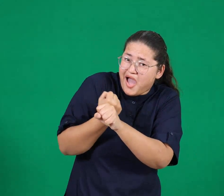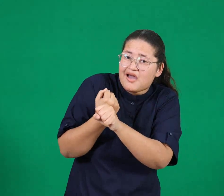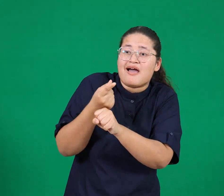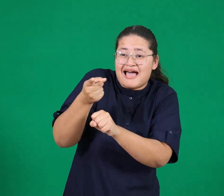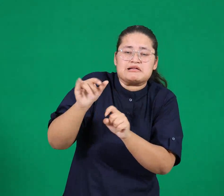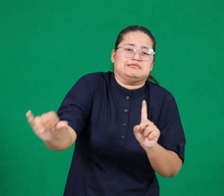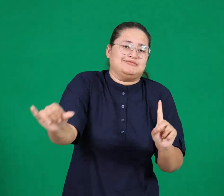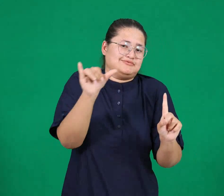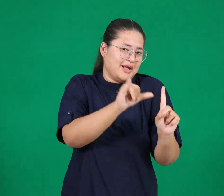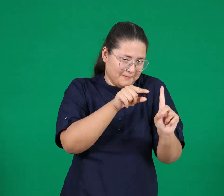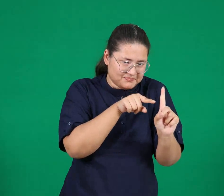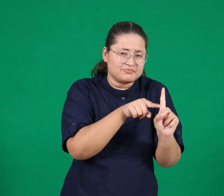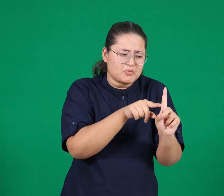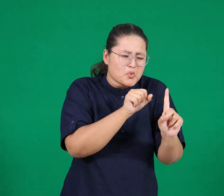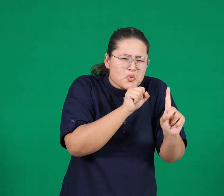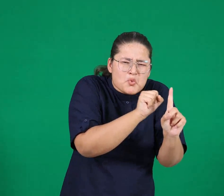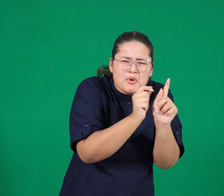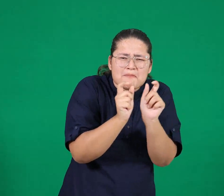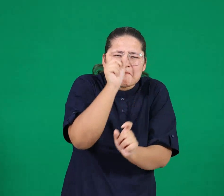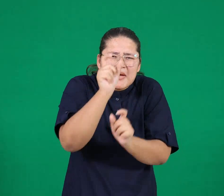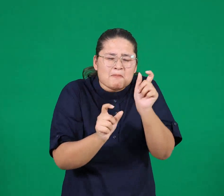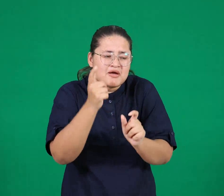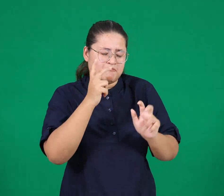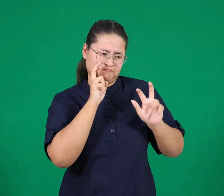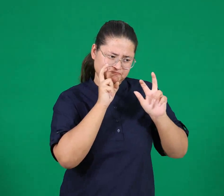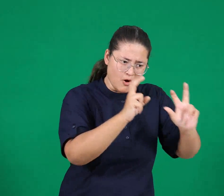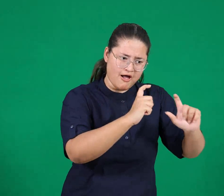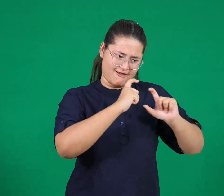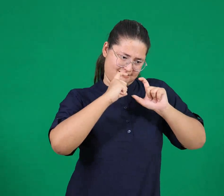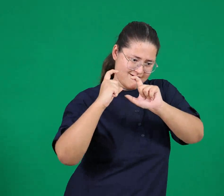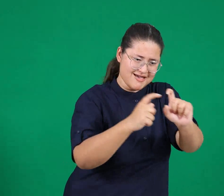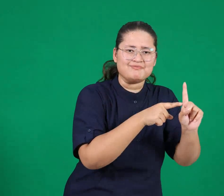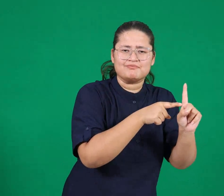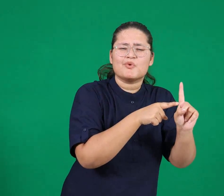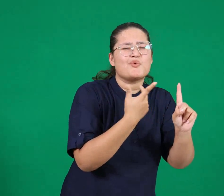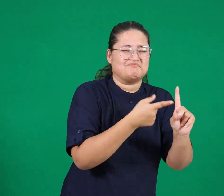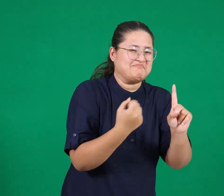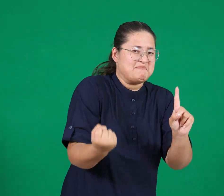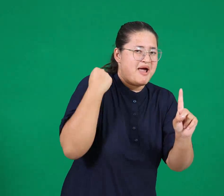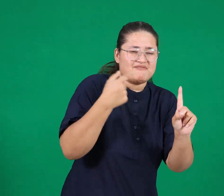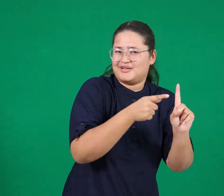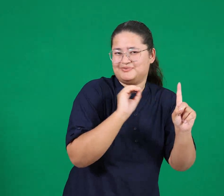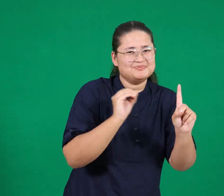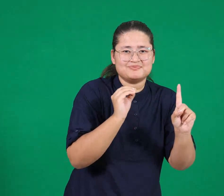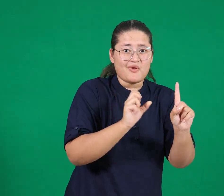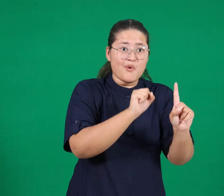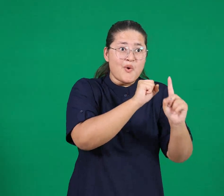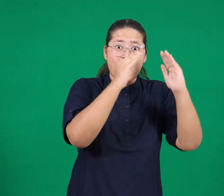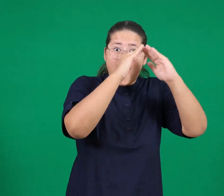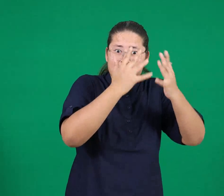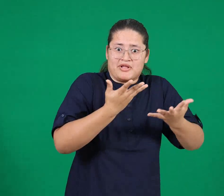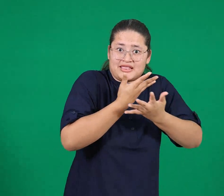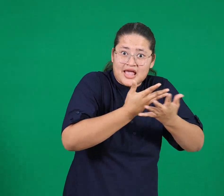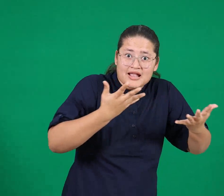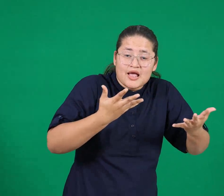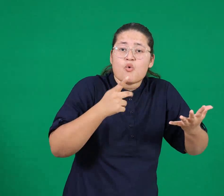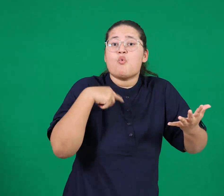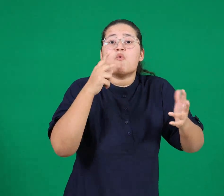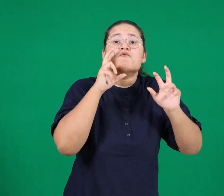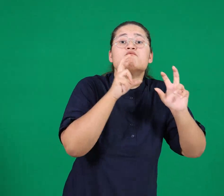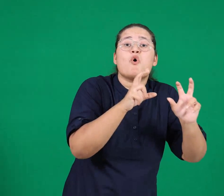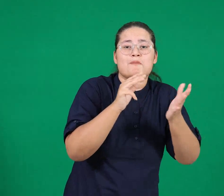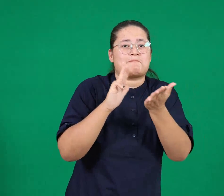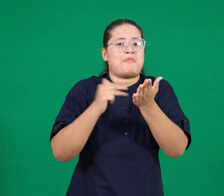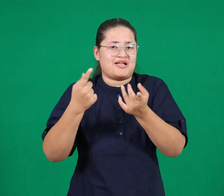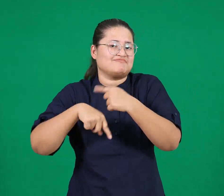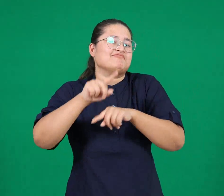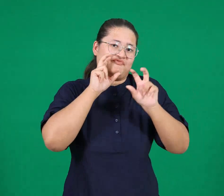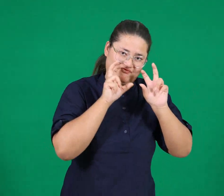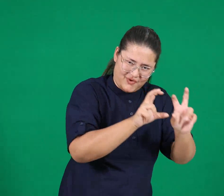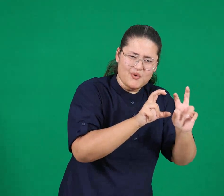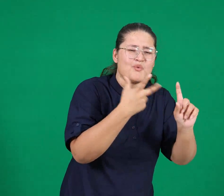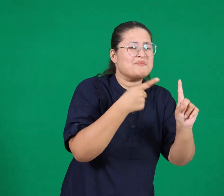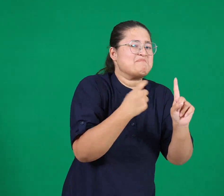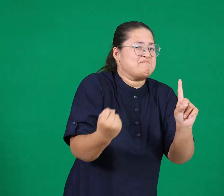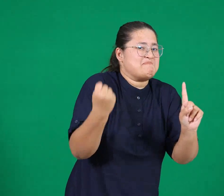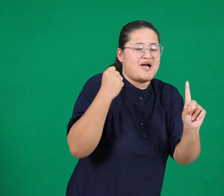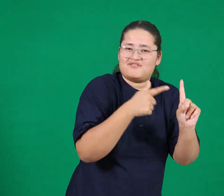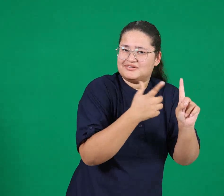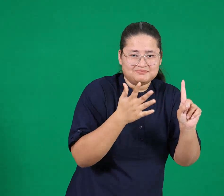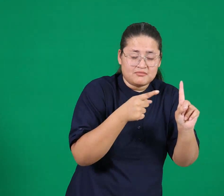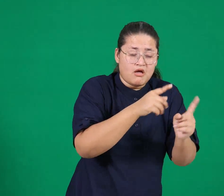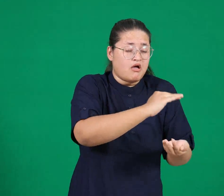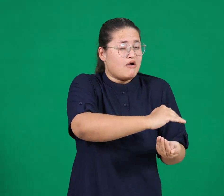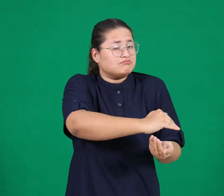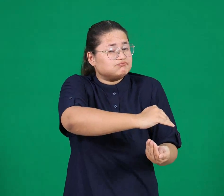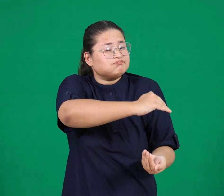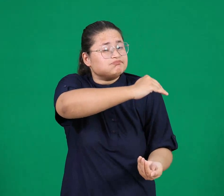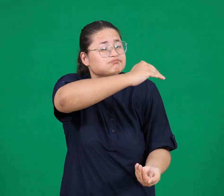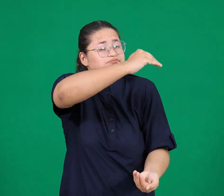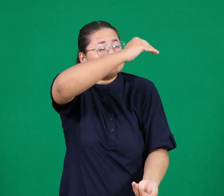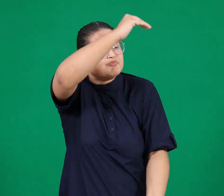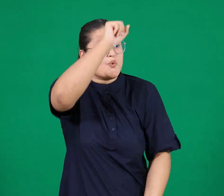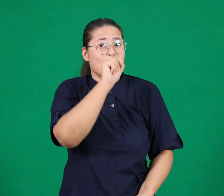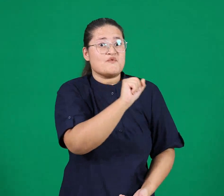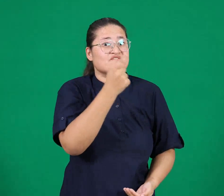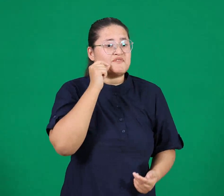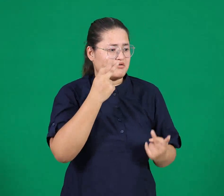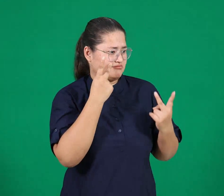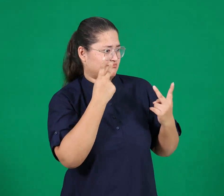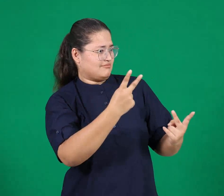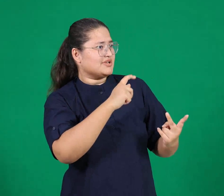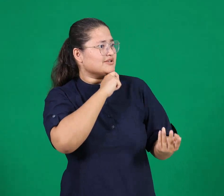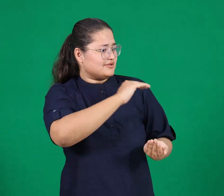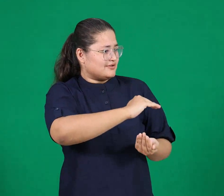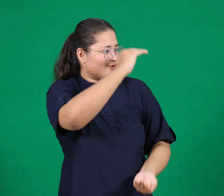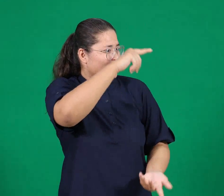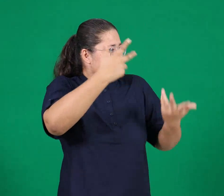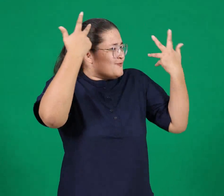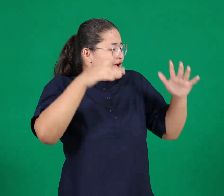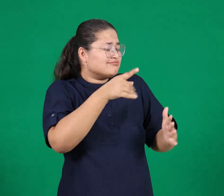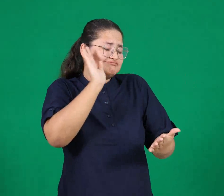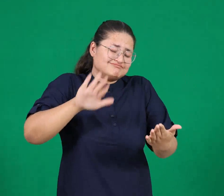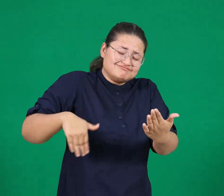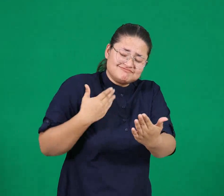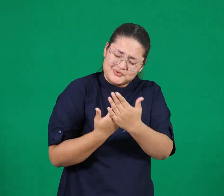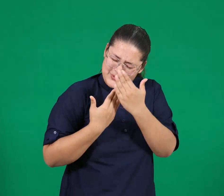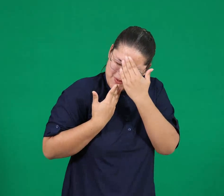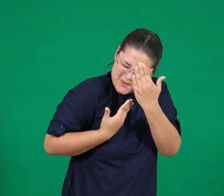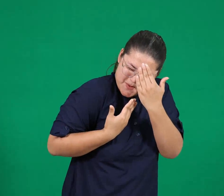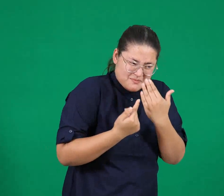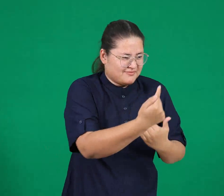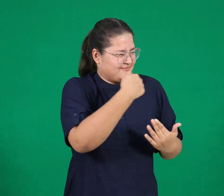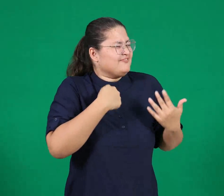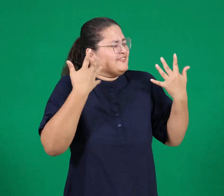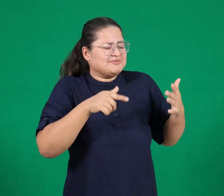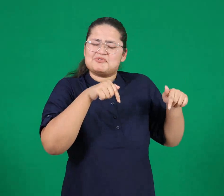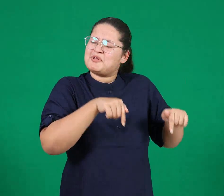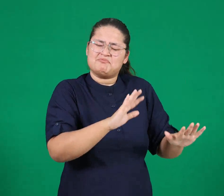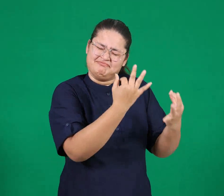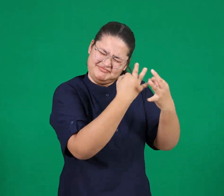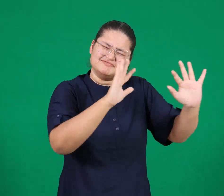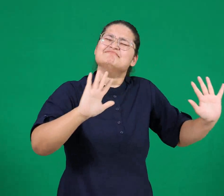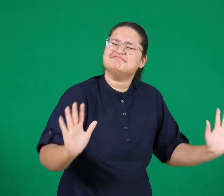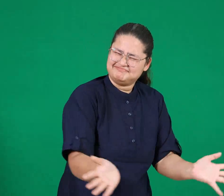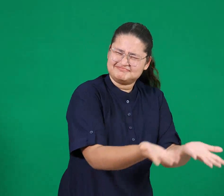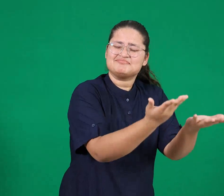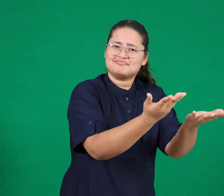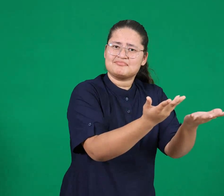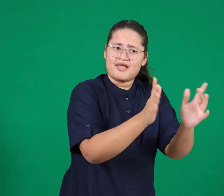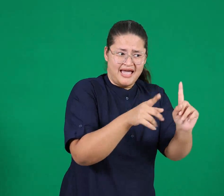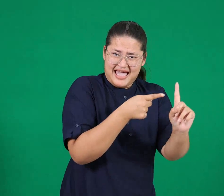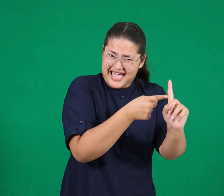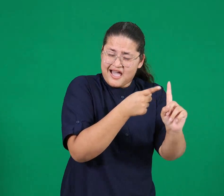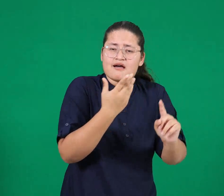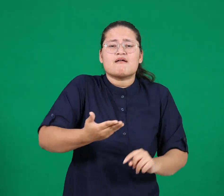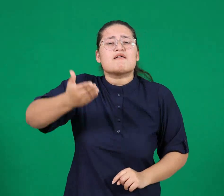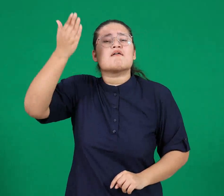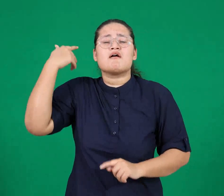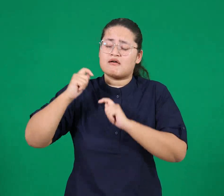He is subject to guardians and trustees until the date set by his father.